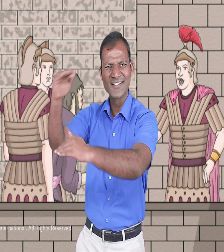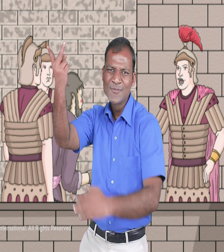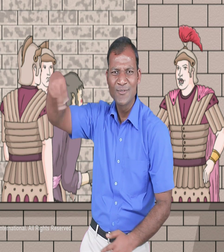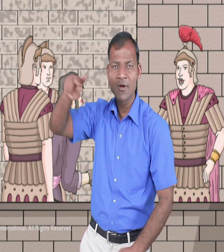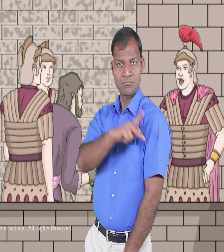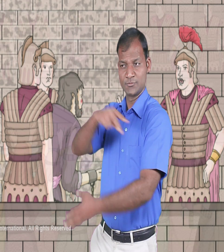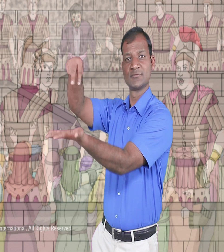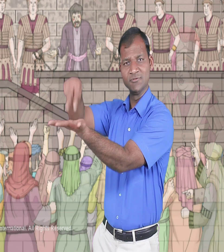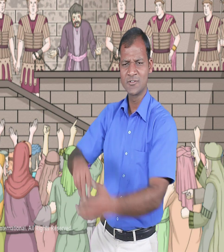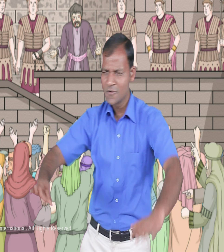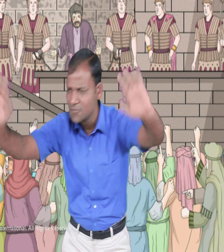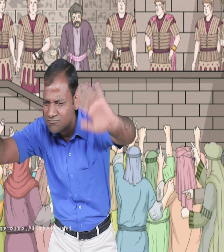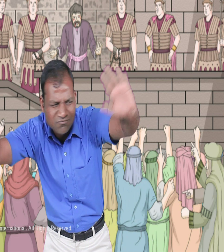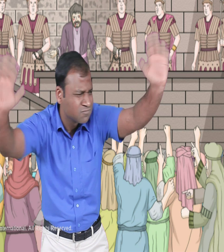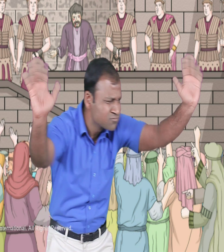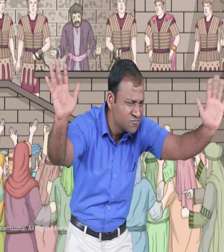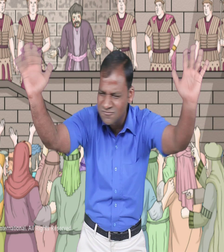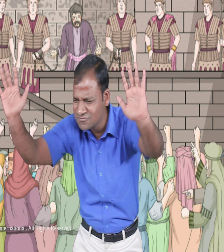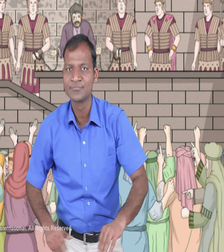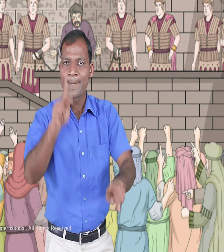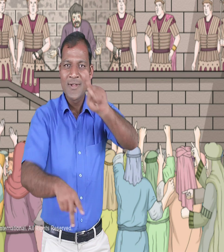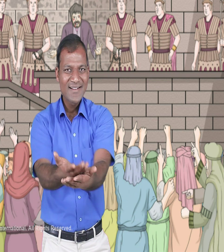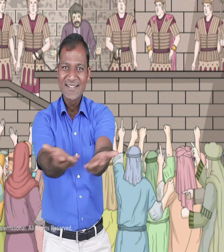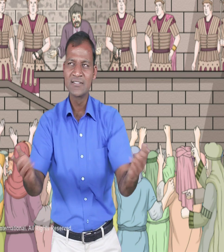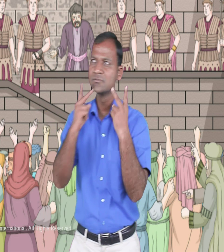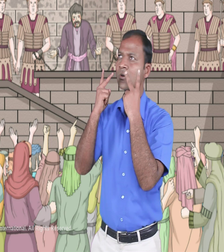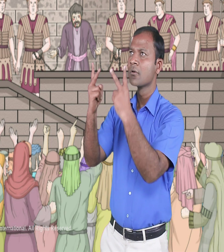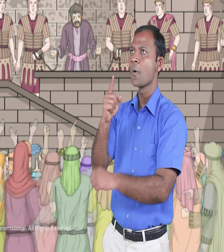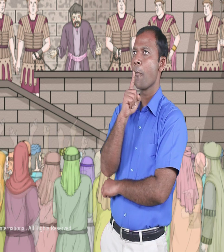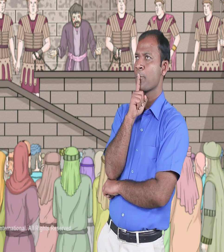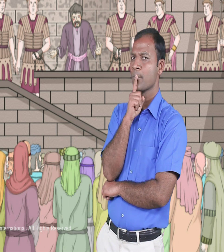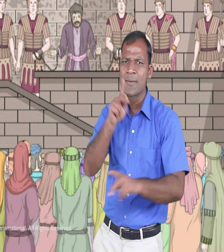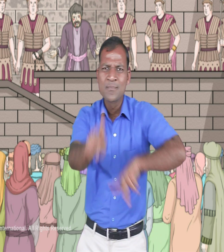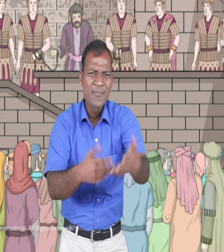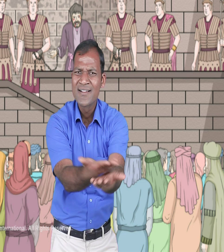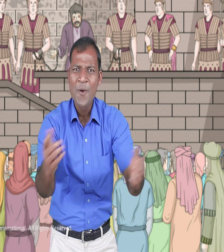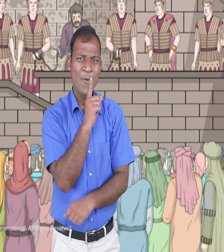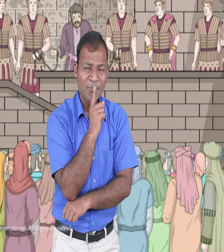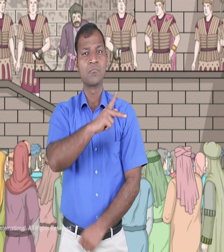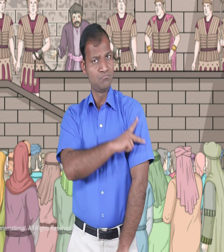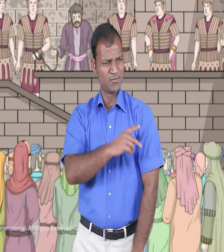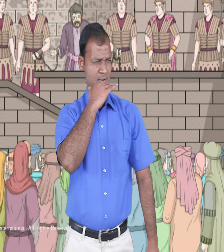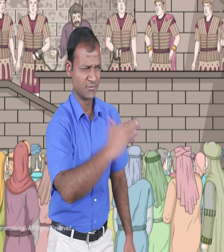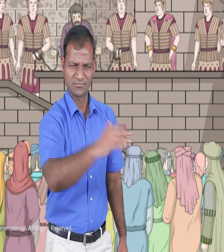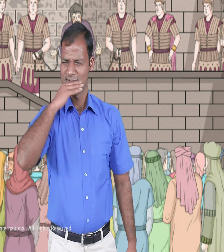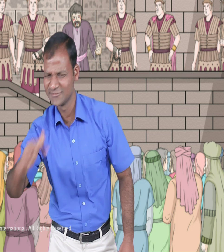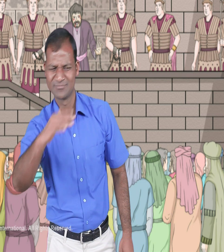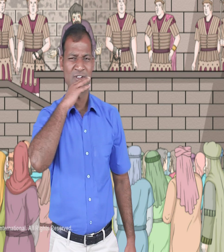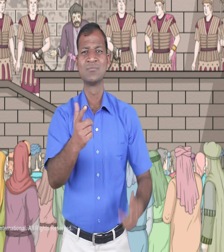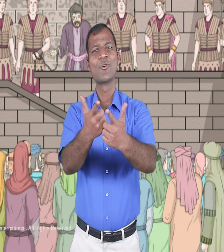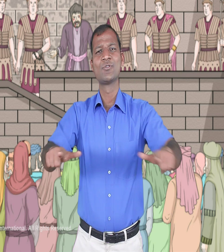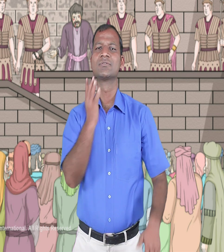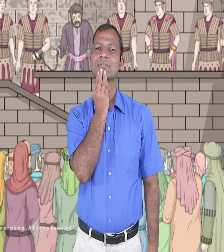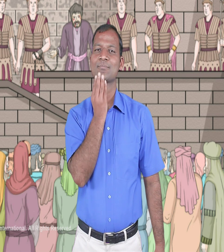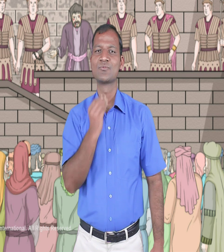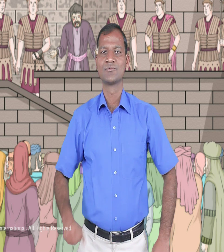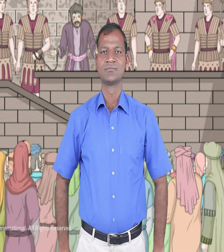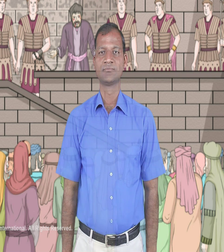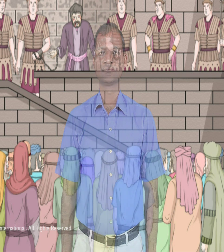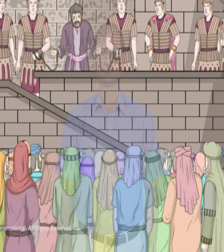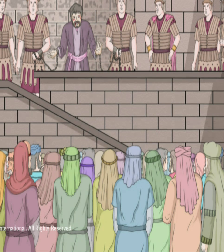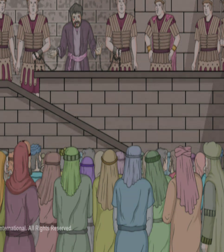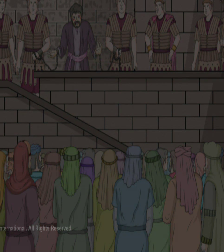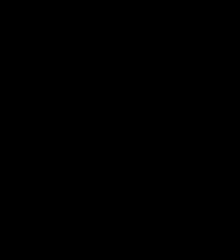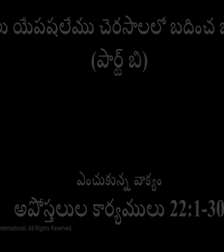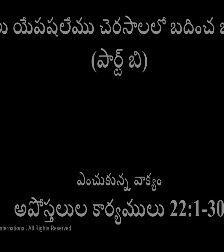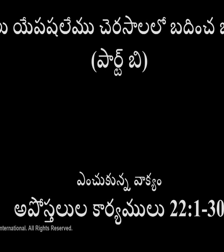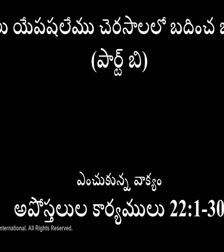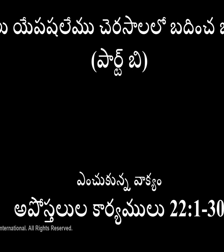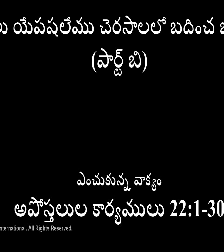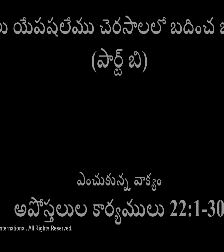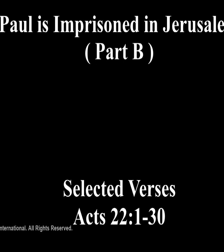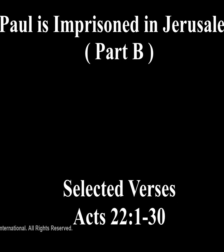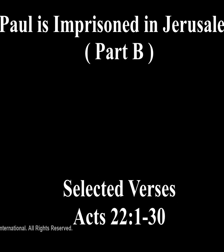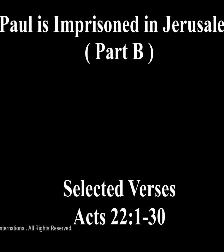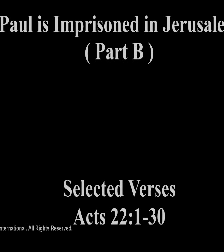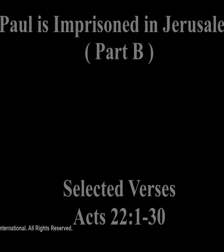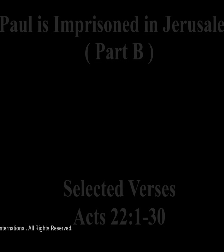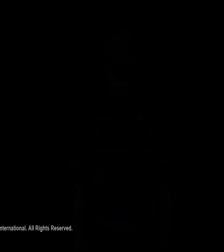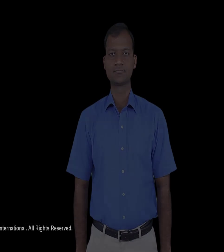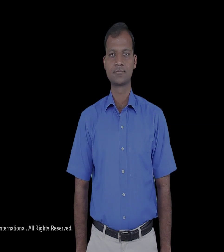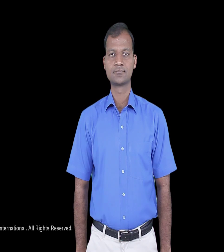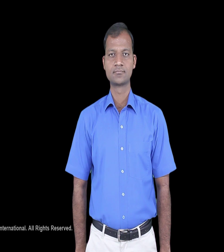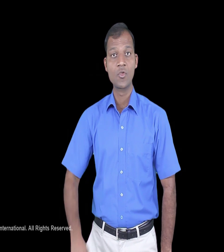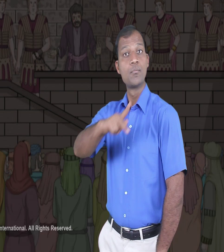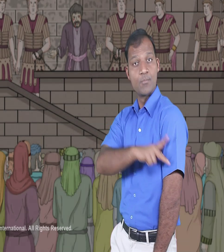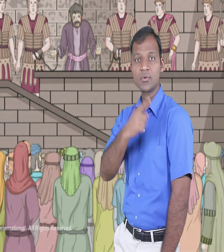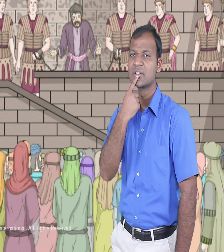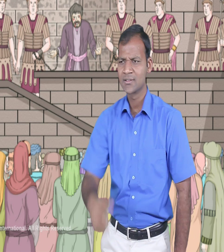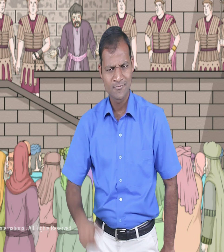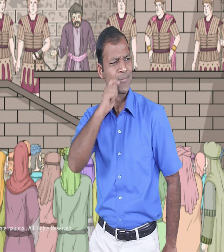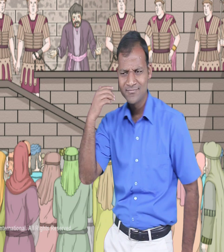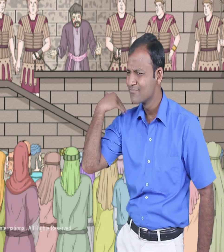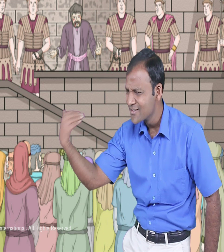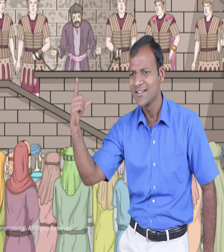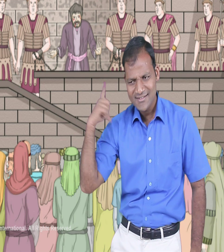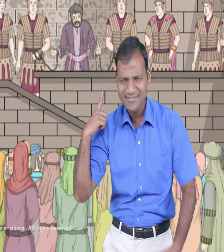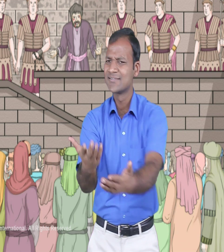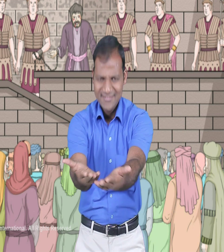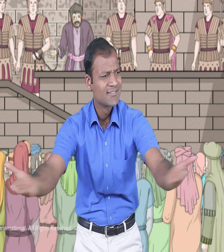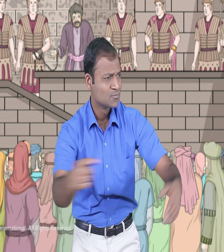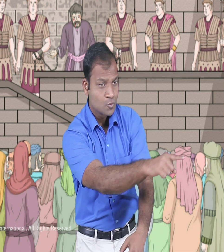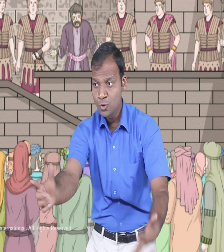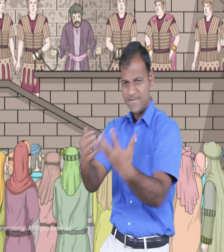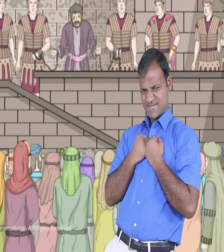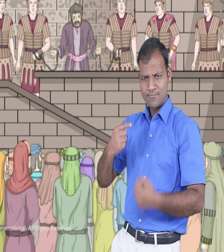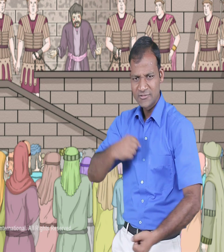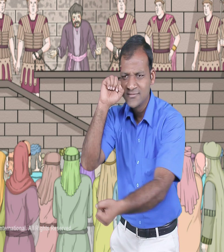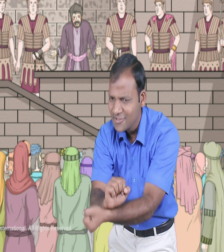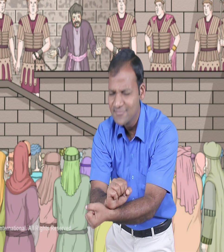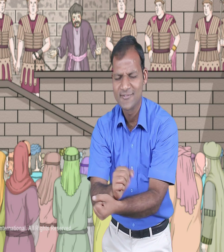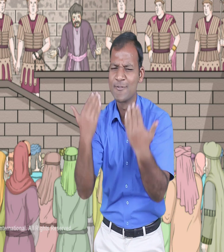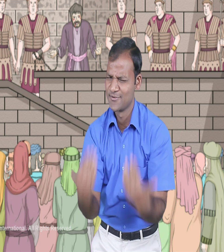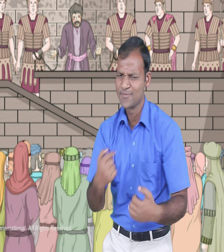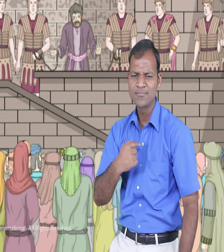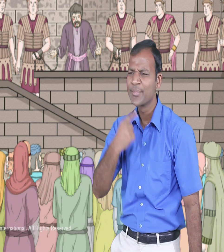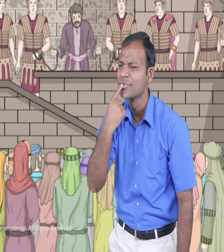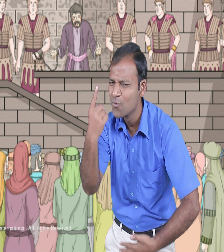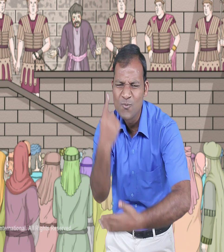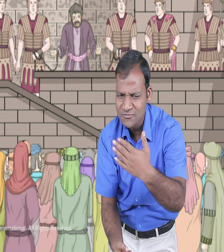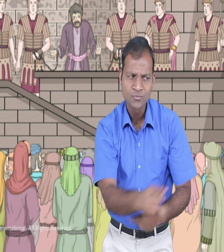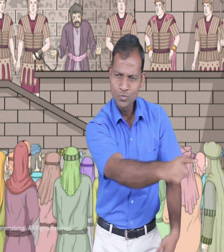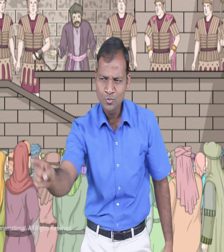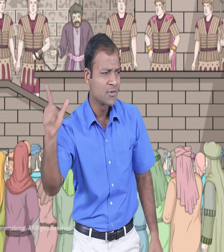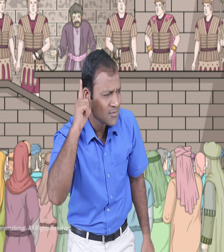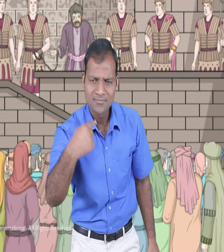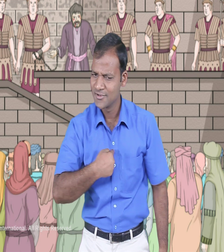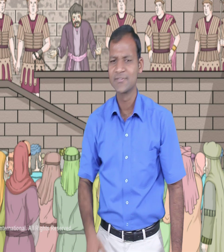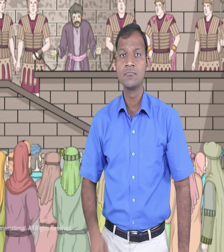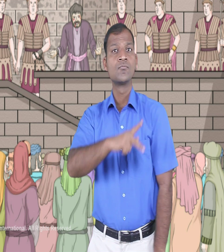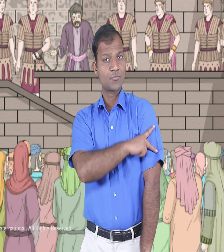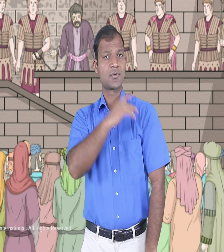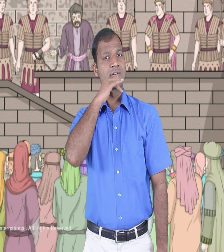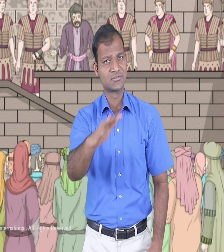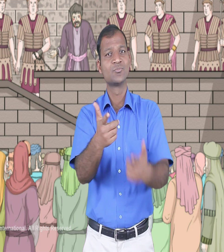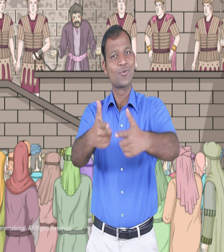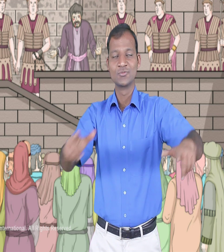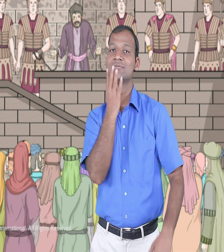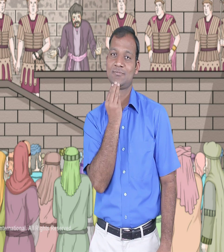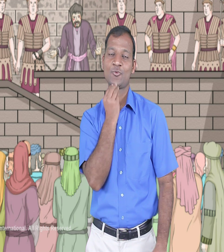Having received permission, Paul stood on the steps and motioned to the crowd. A great hush came over the crowd, and he addressed them in Hebrew: “Brothers and fathers, listen now to my defense before you.”